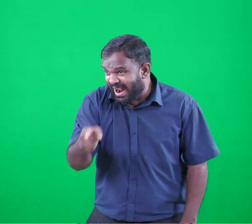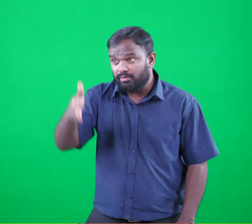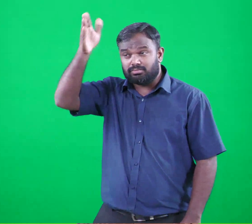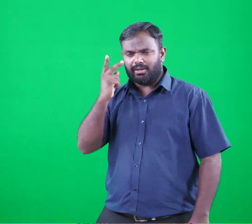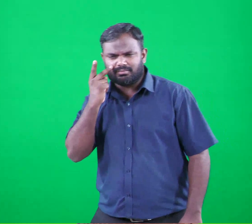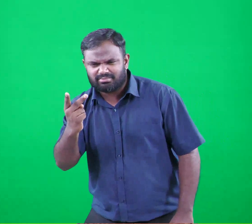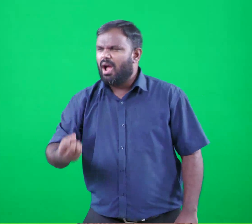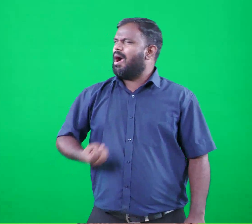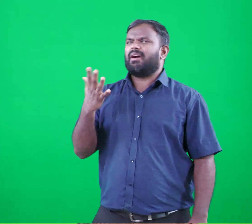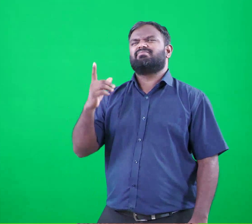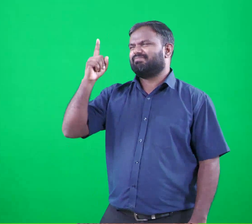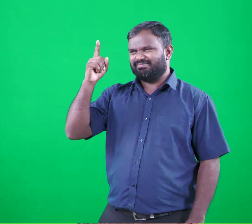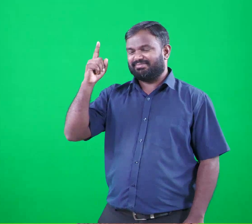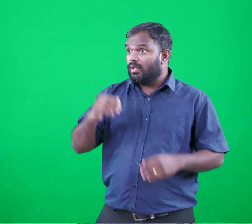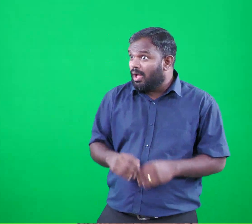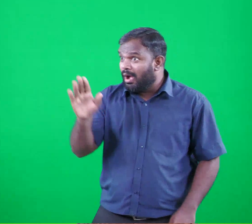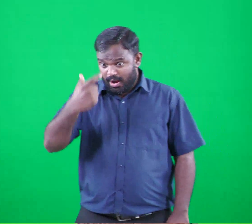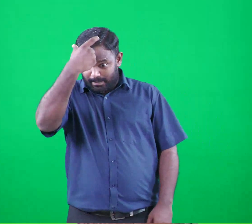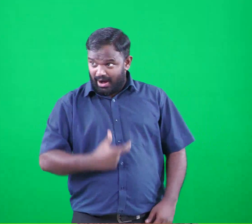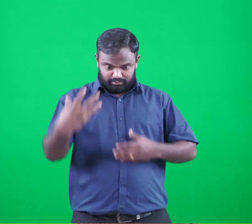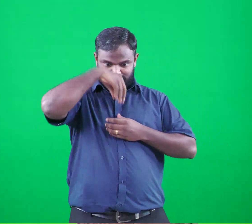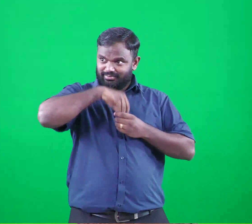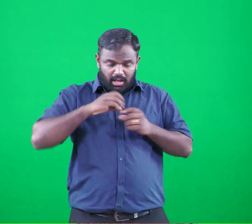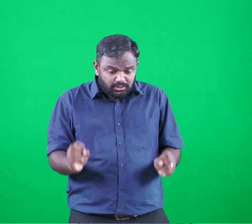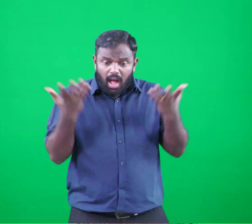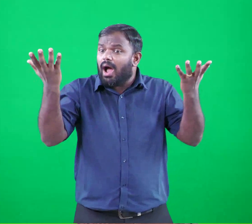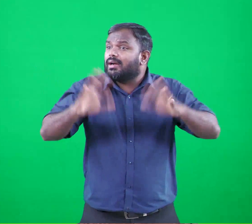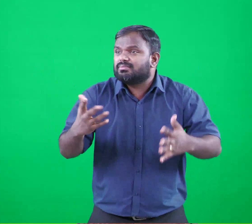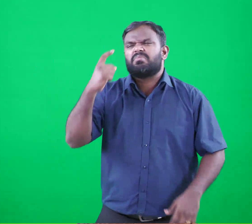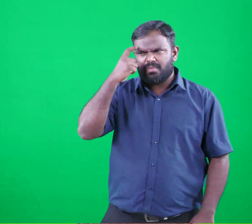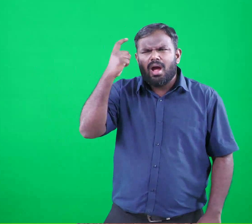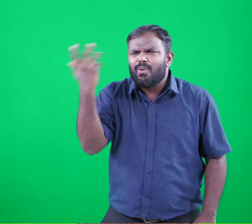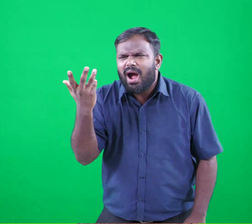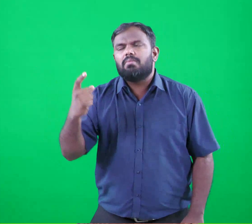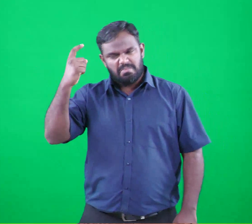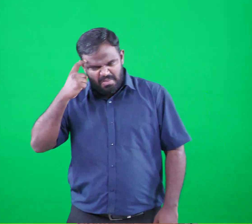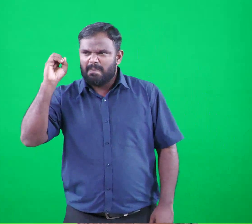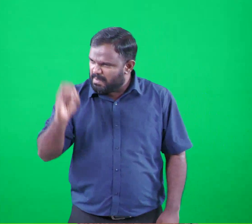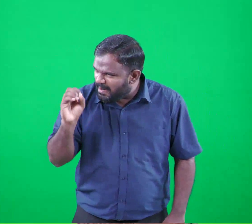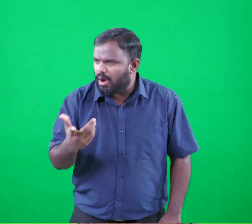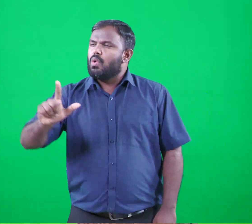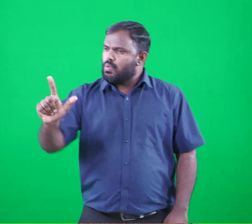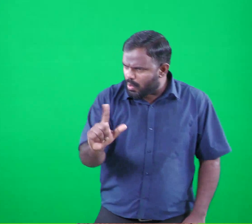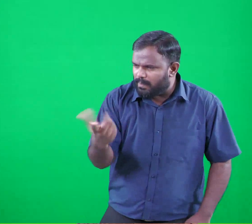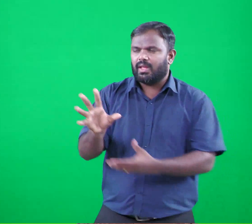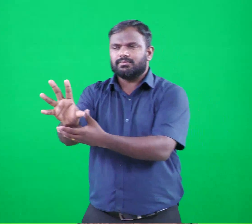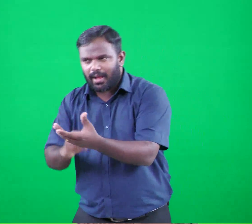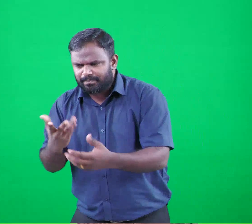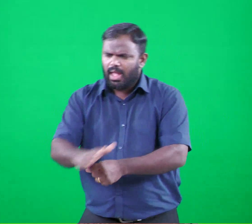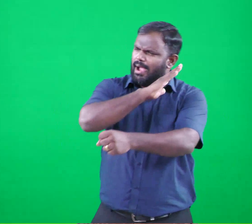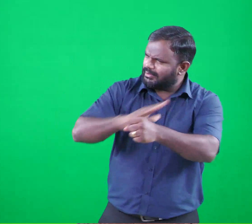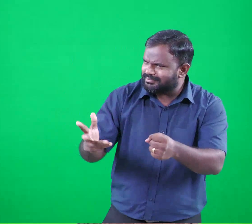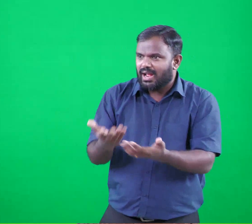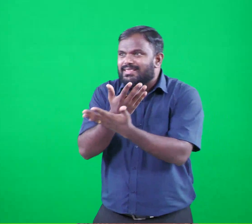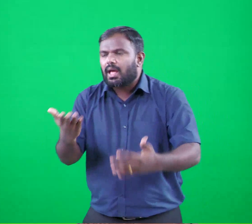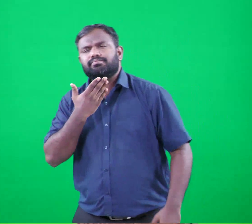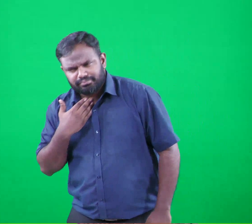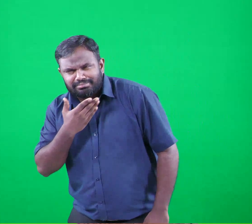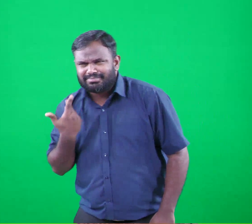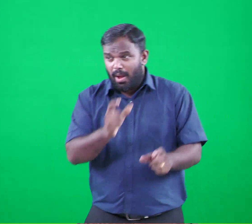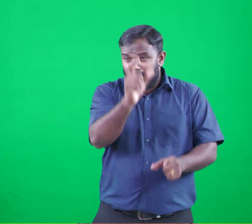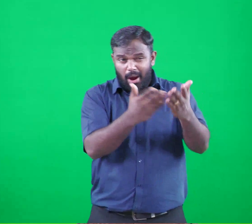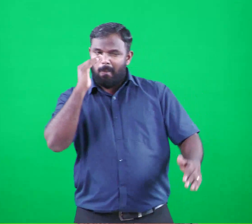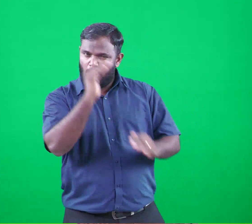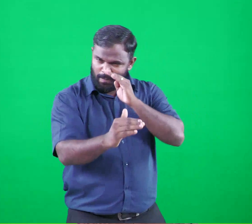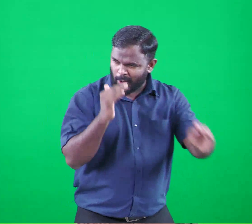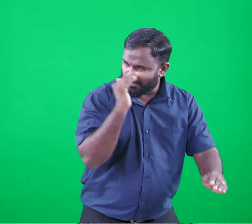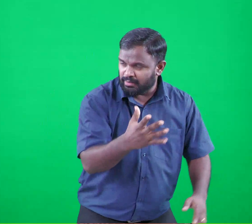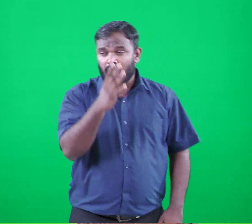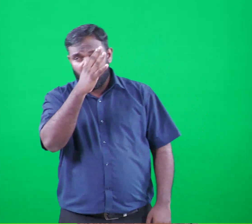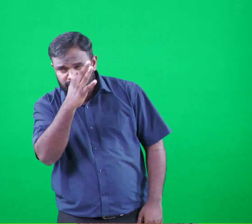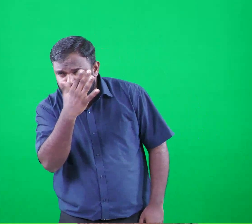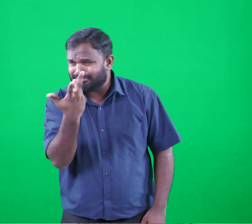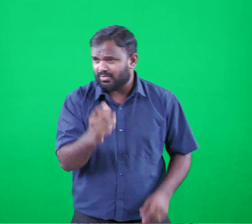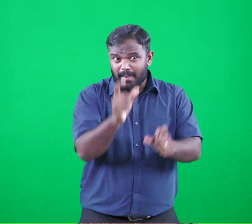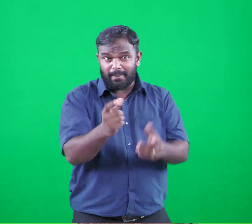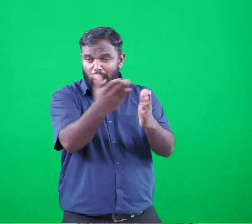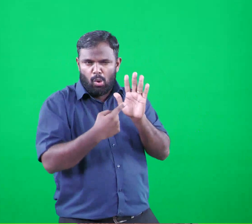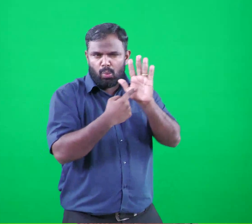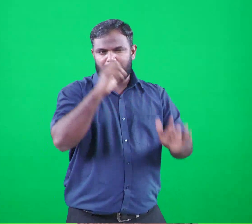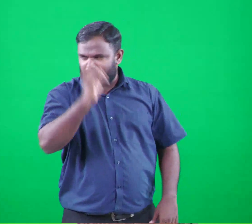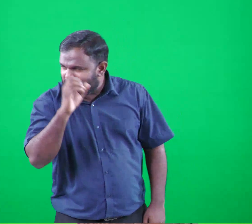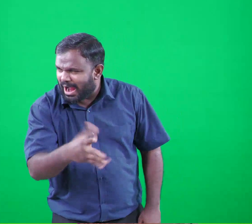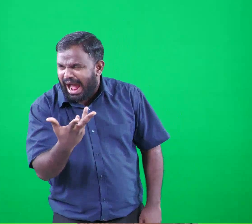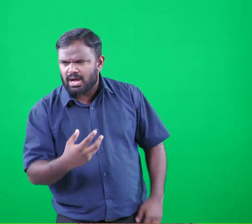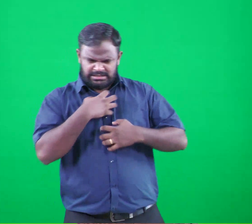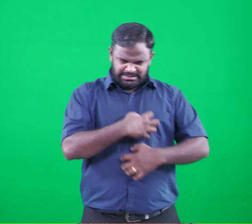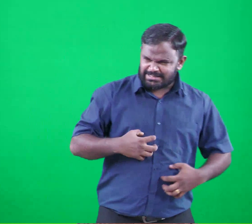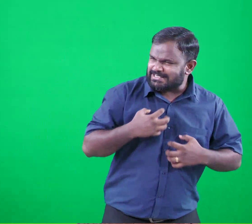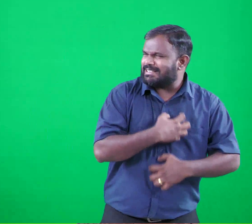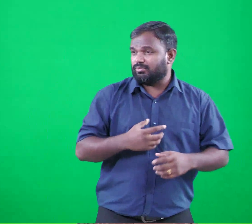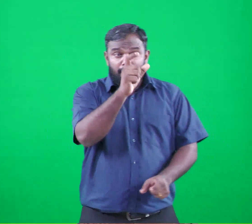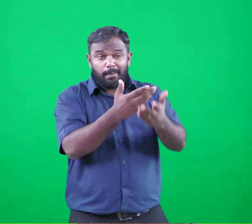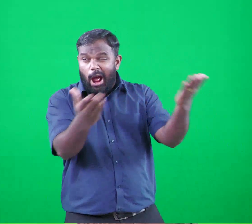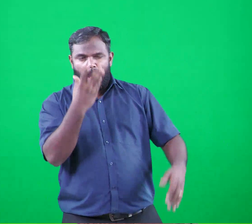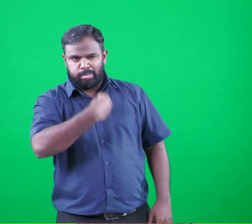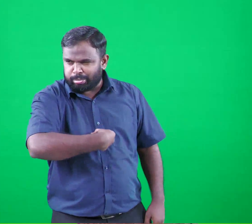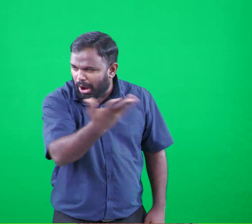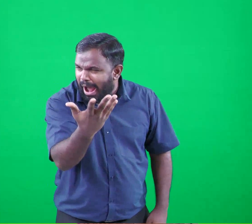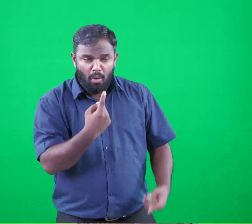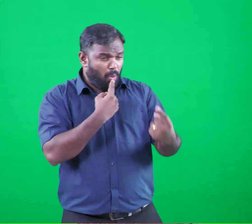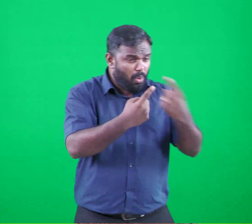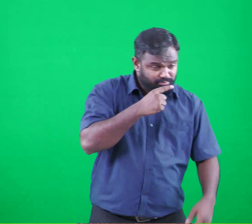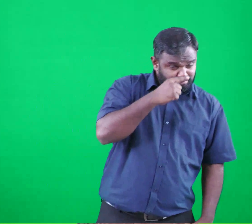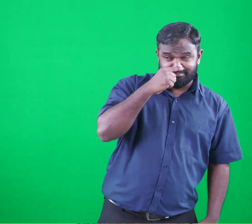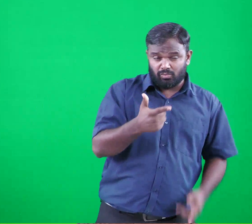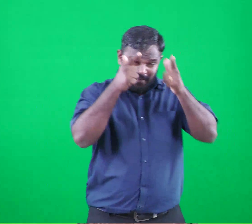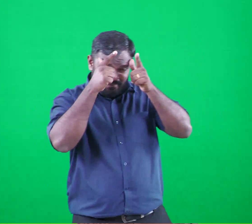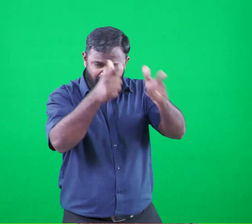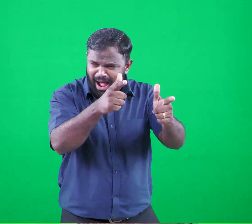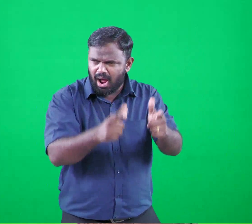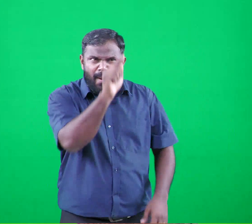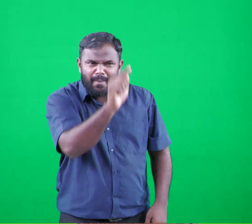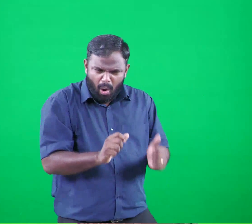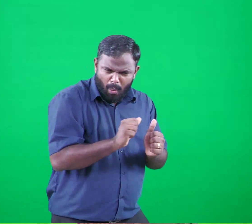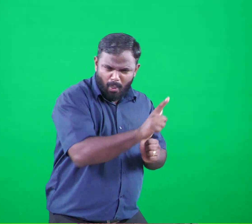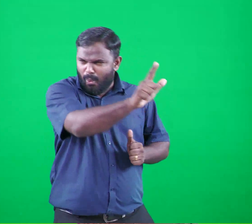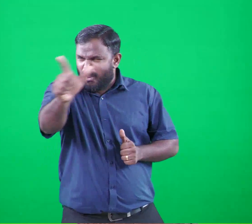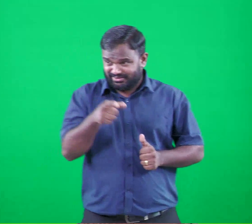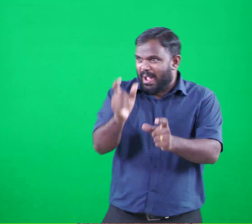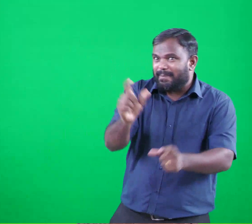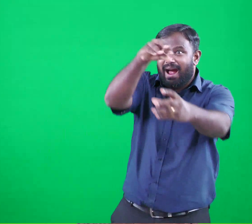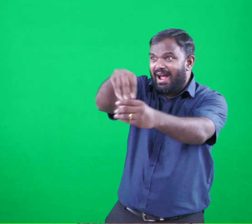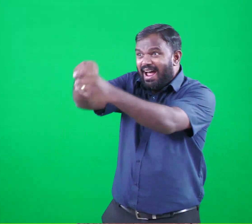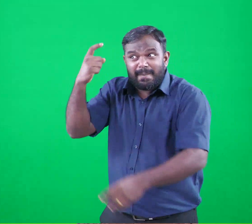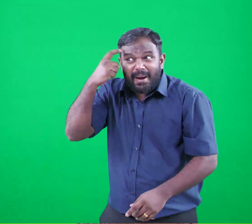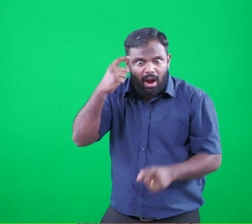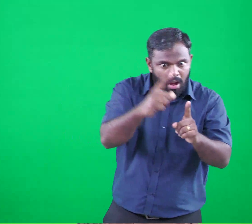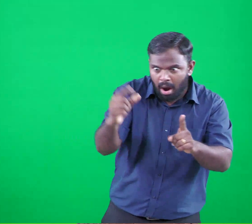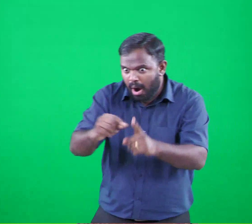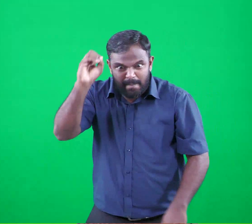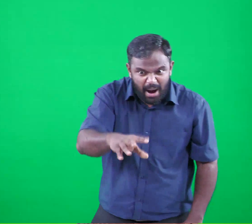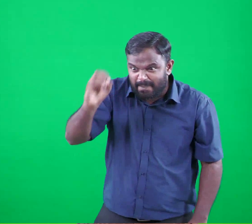For from within the hearts of men come evil thoughts, sexual immorality, theft, murder, adultery, greed, wickedness, deceit, debauchery, envy, slander, arrogance, and foolishness.